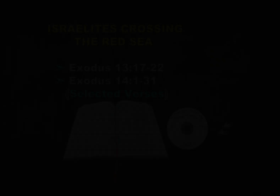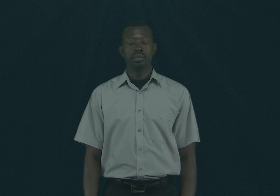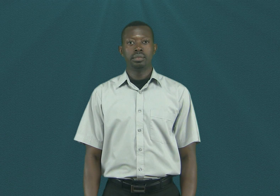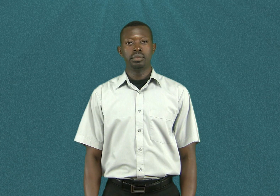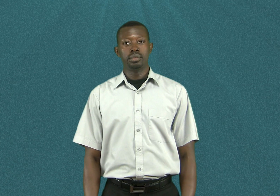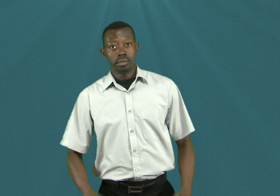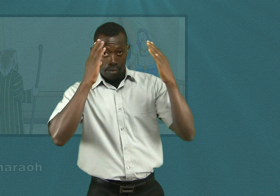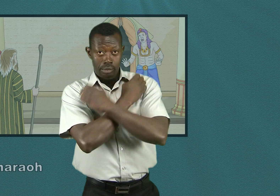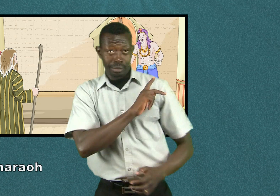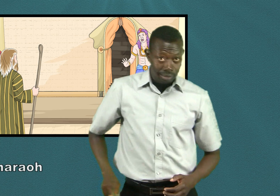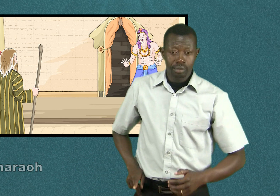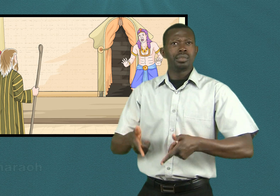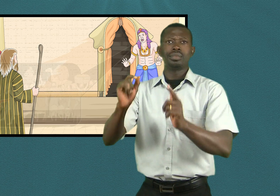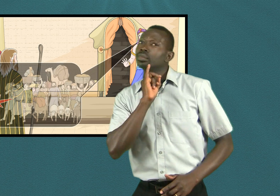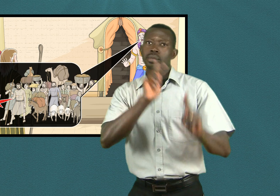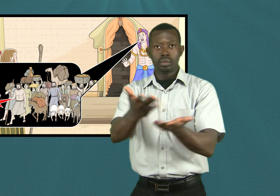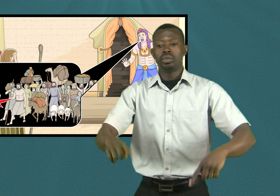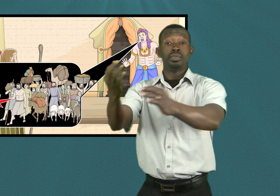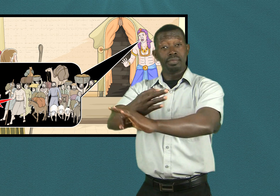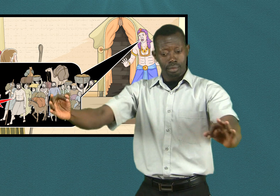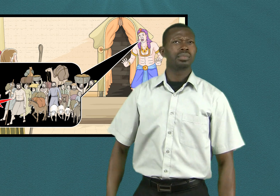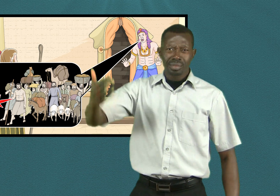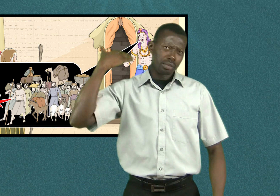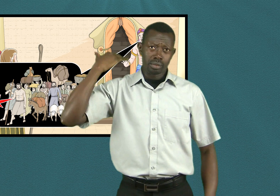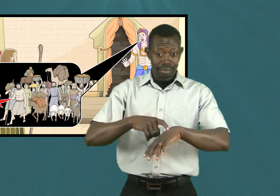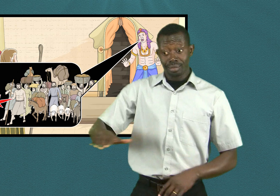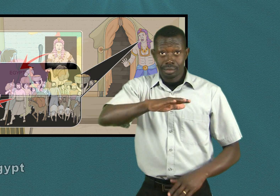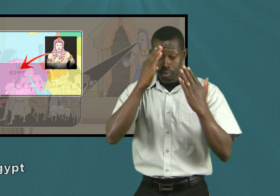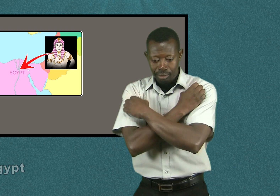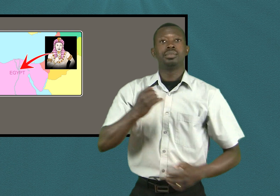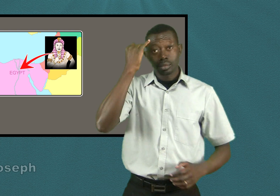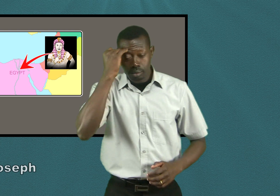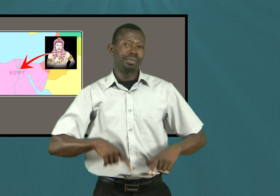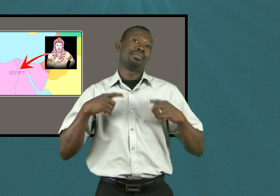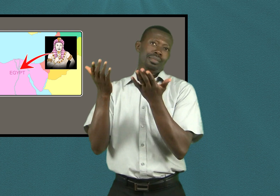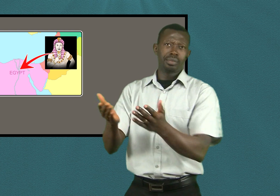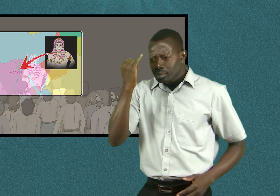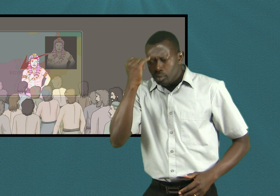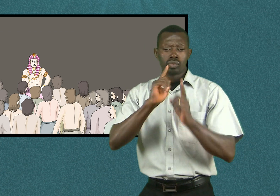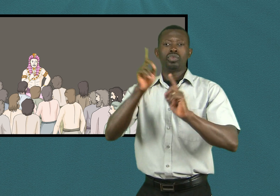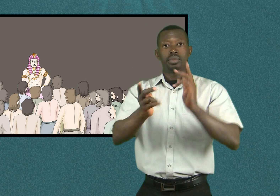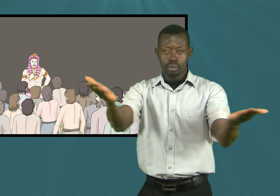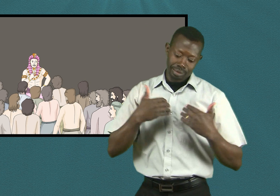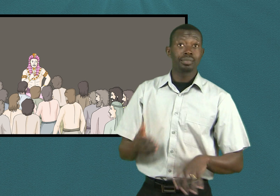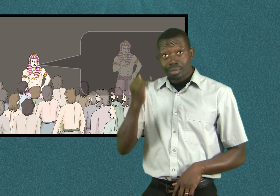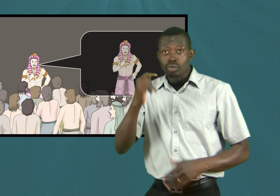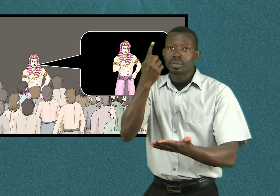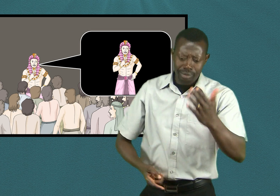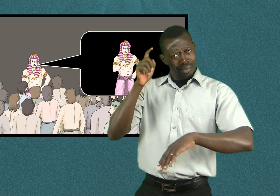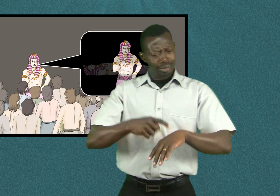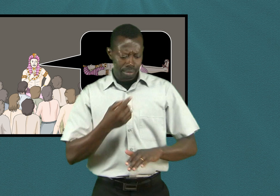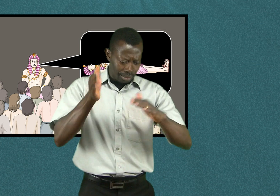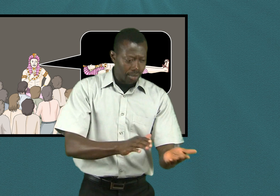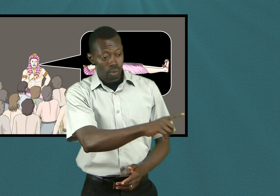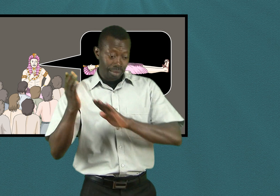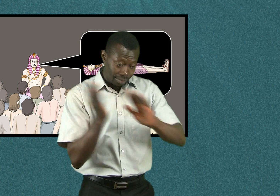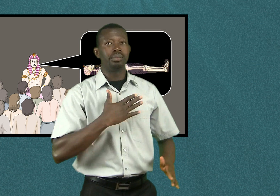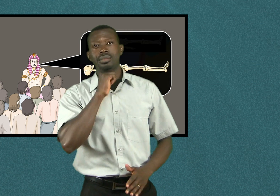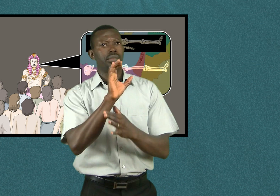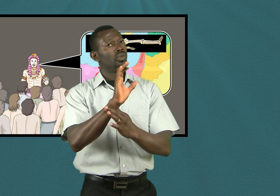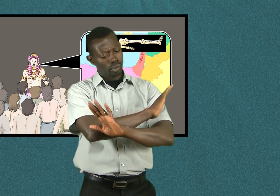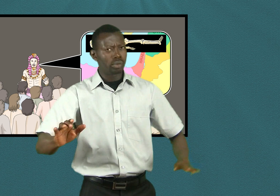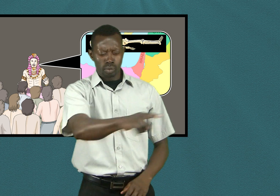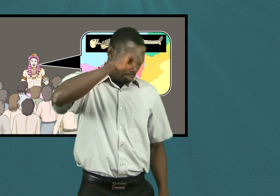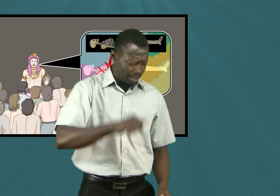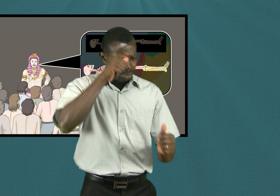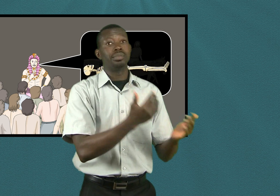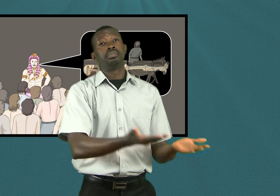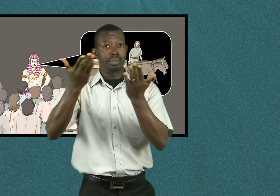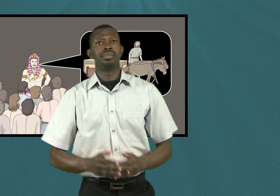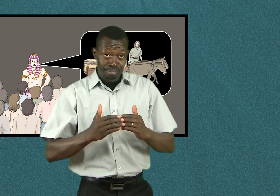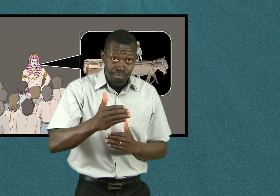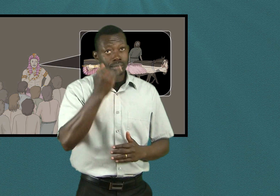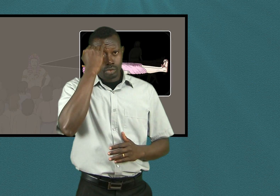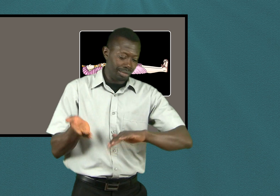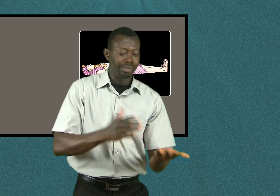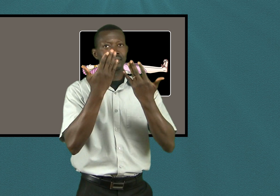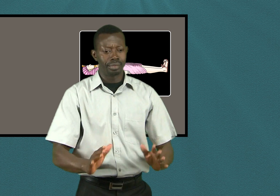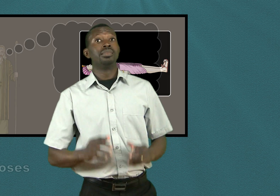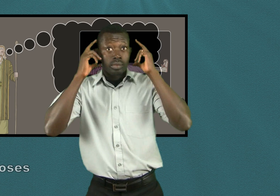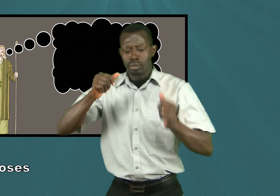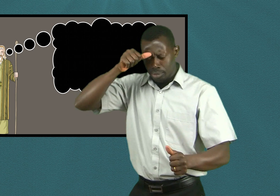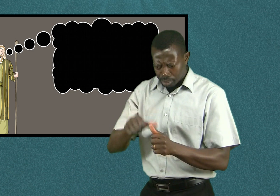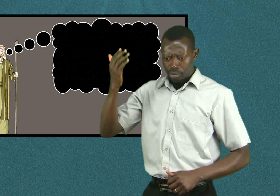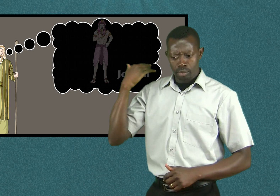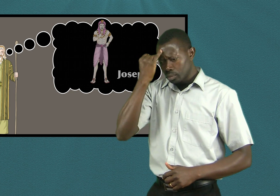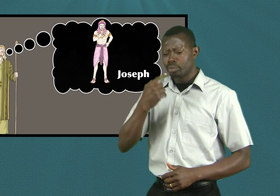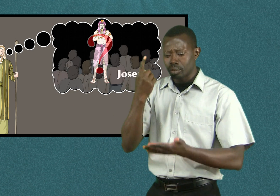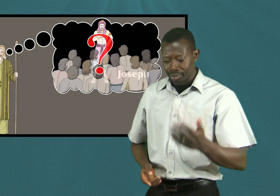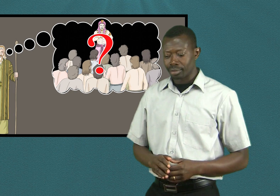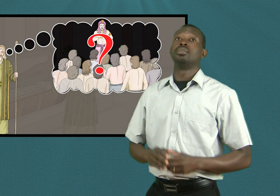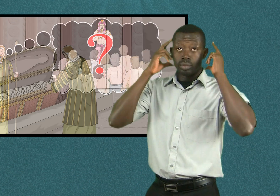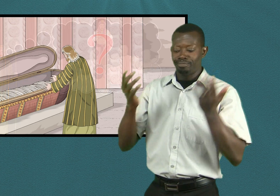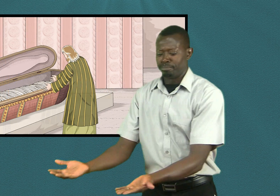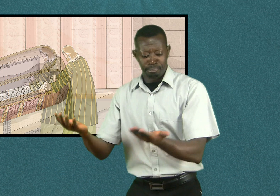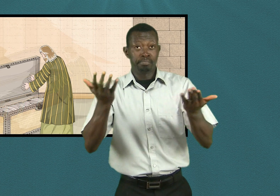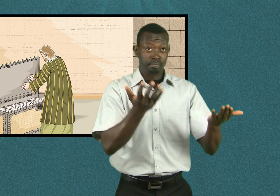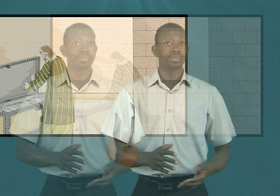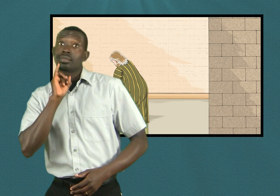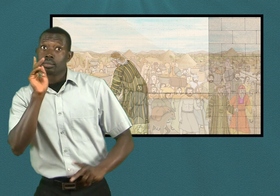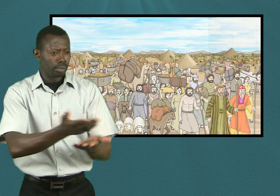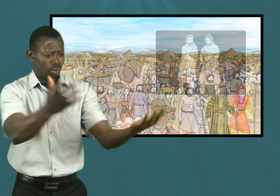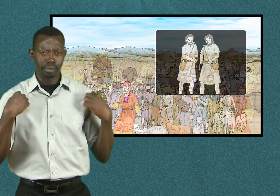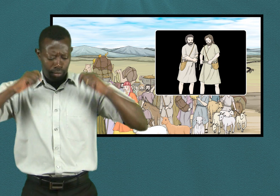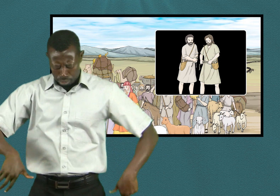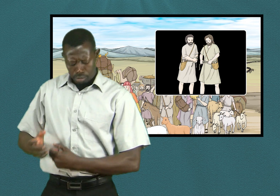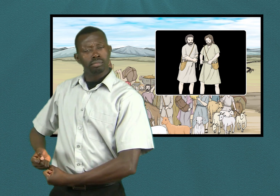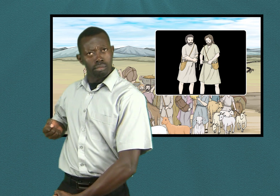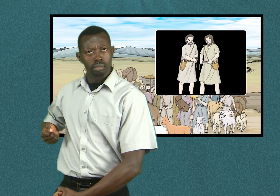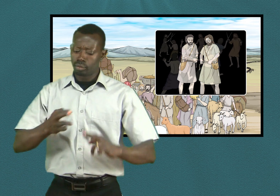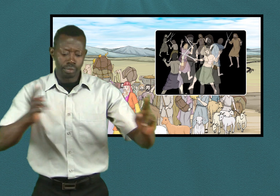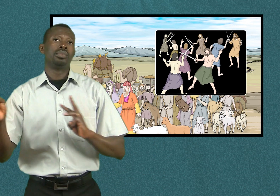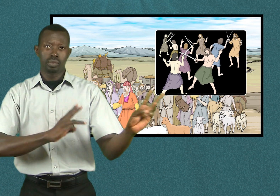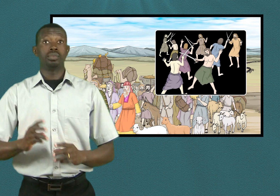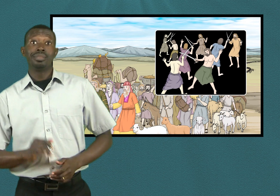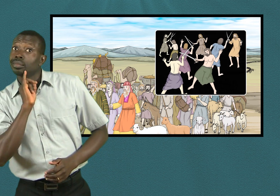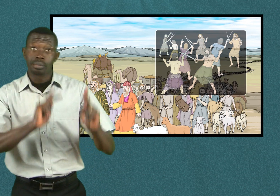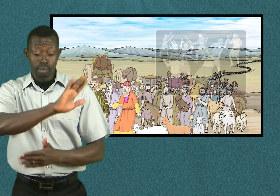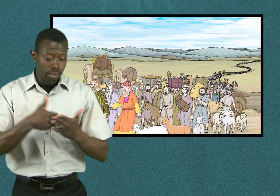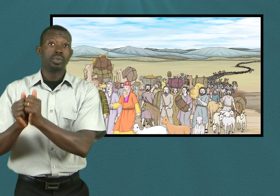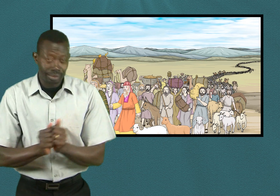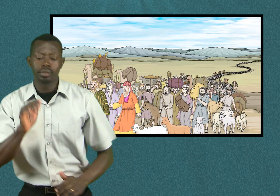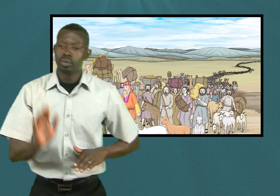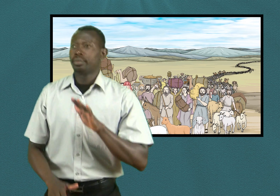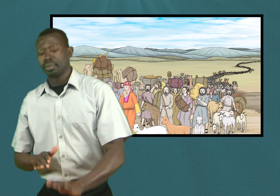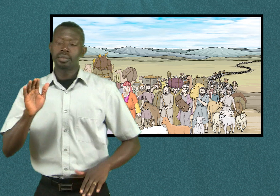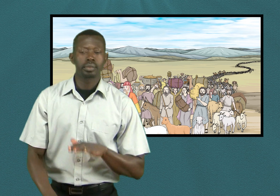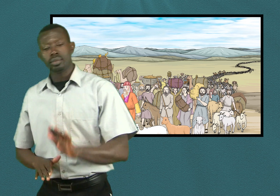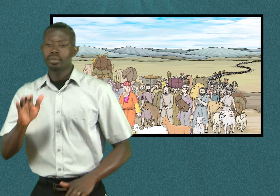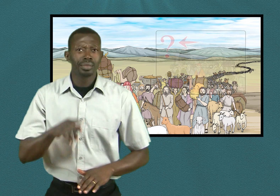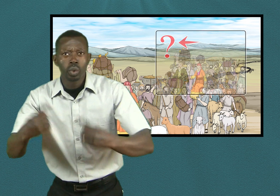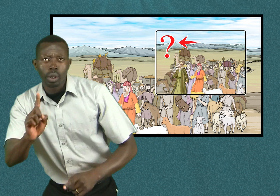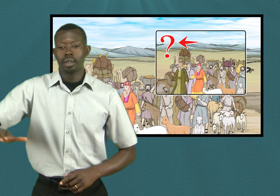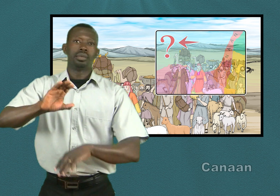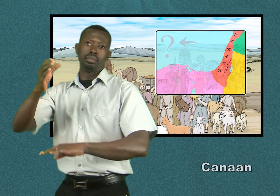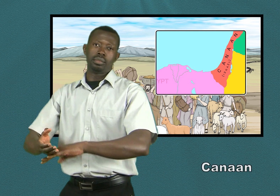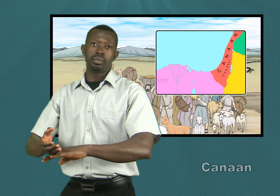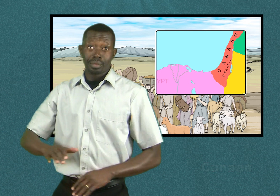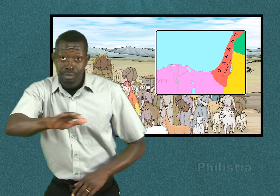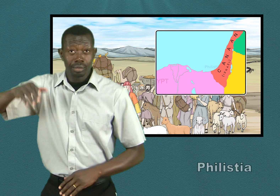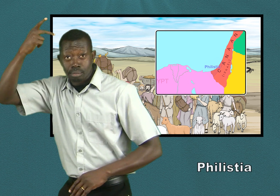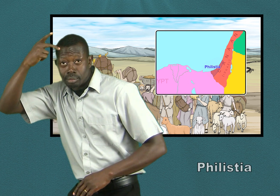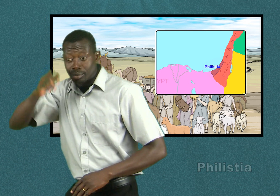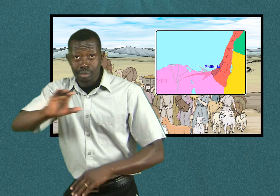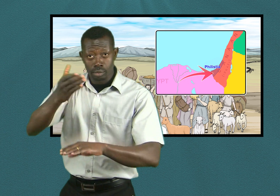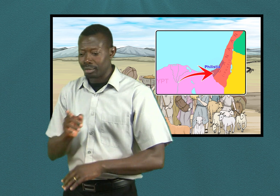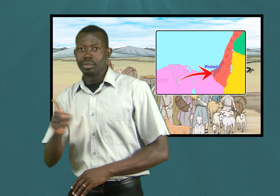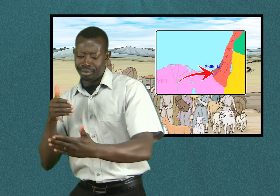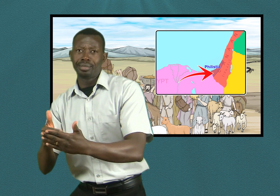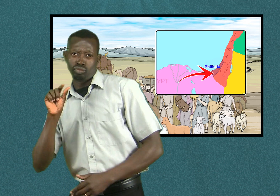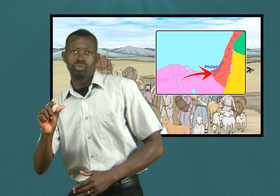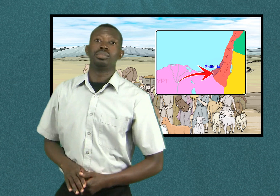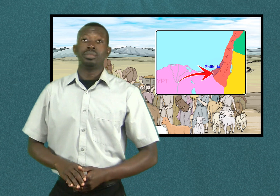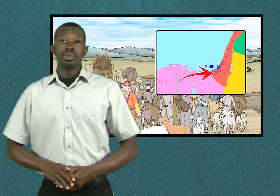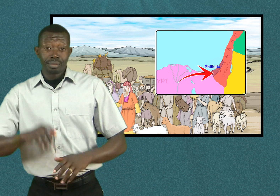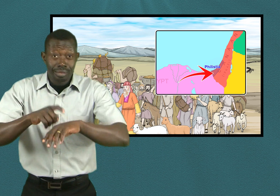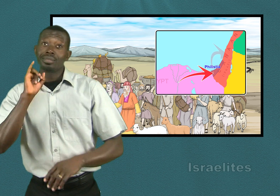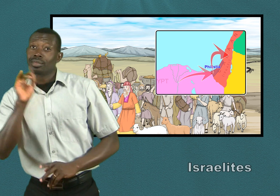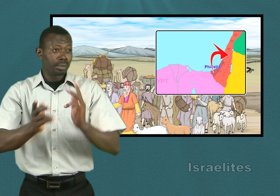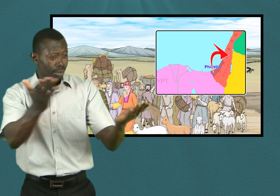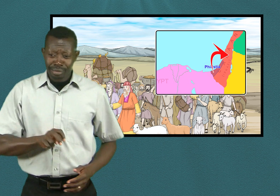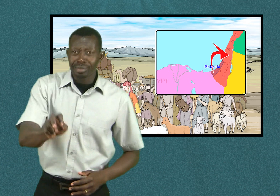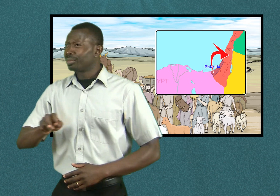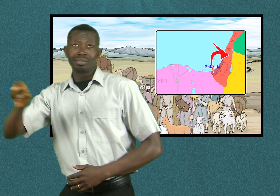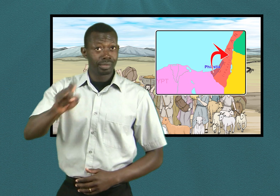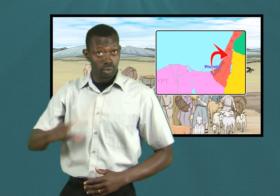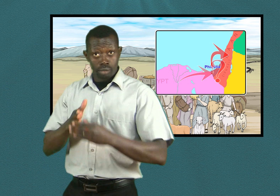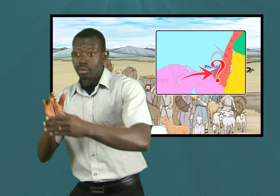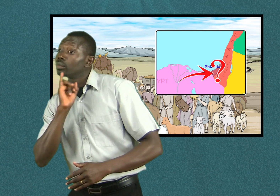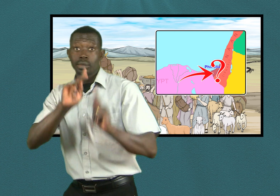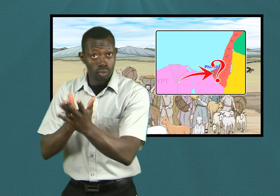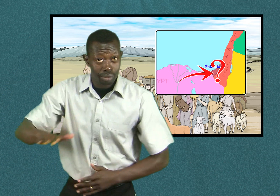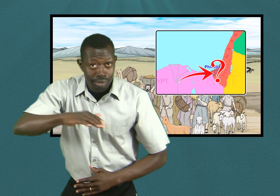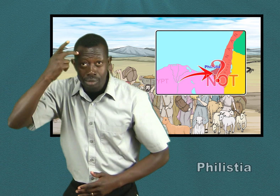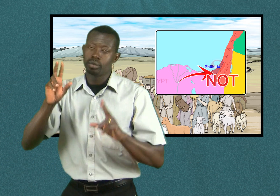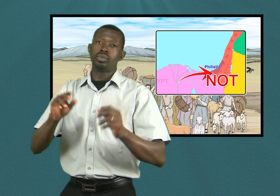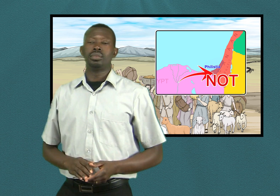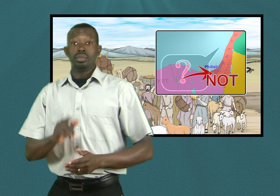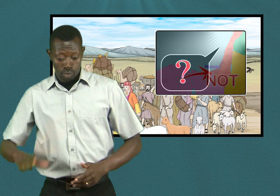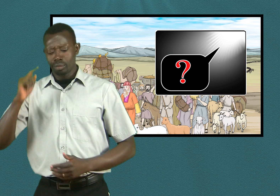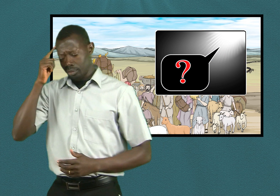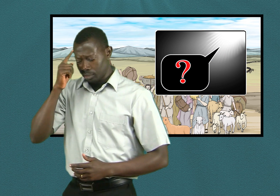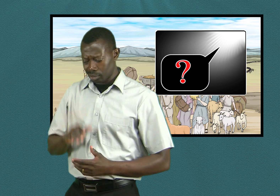When Pharaoh let the people go, God did not lead them along the road through the land of the Philistines, though it was shorter.